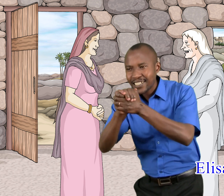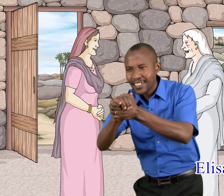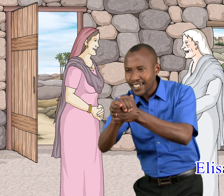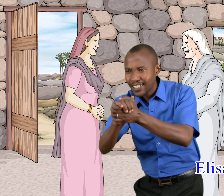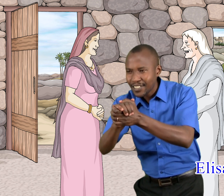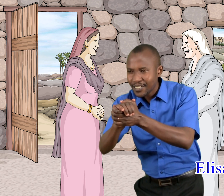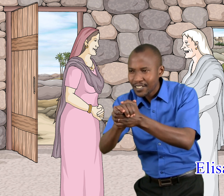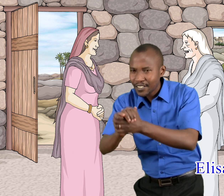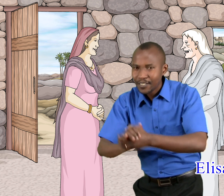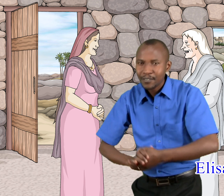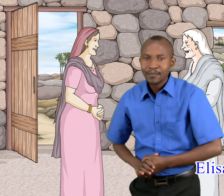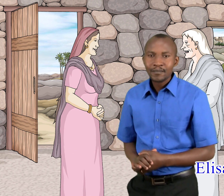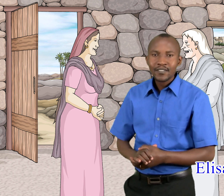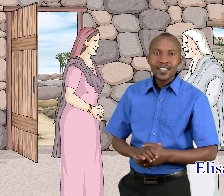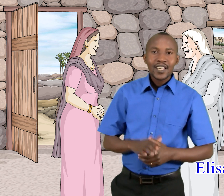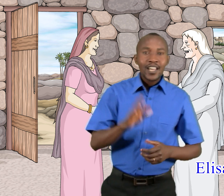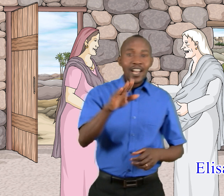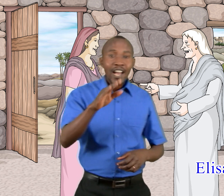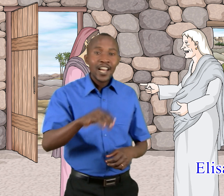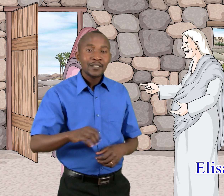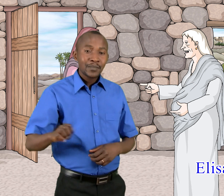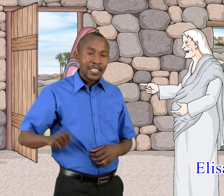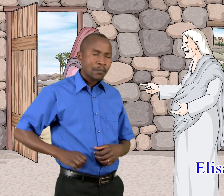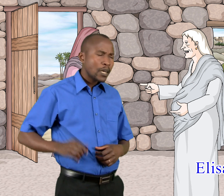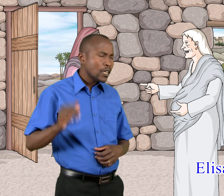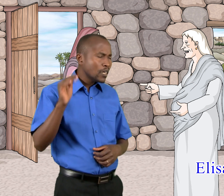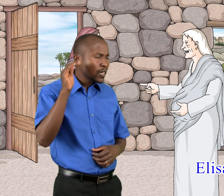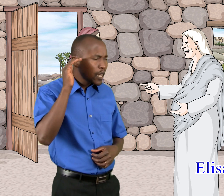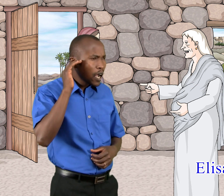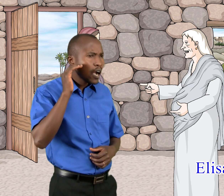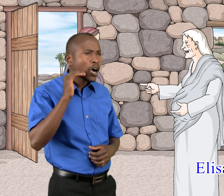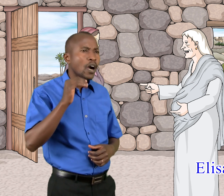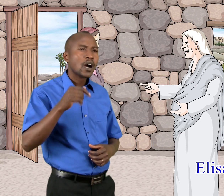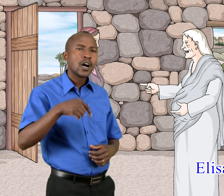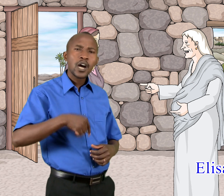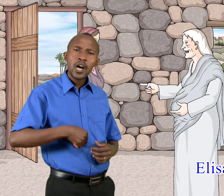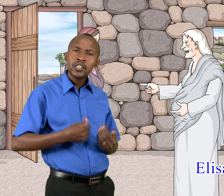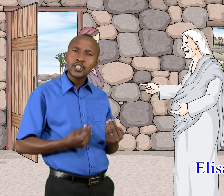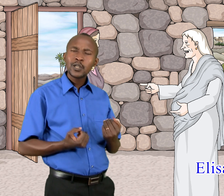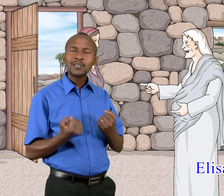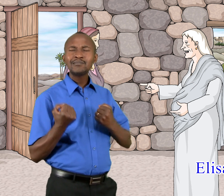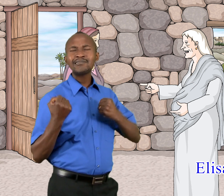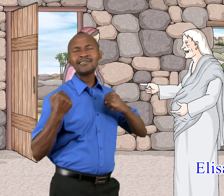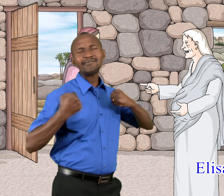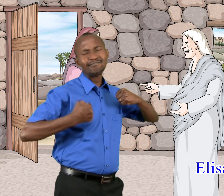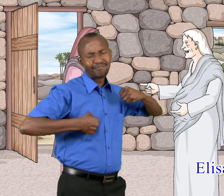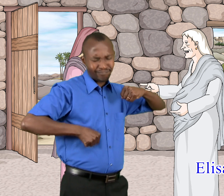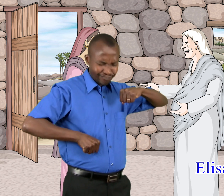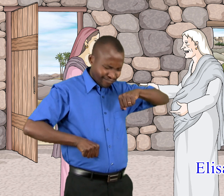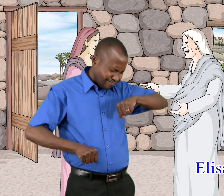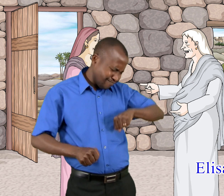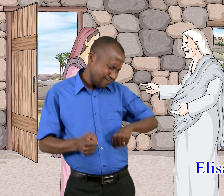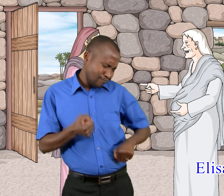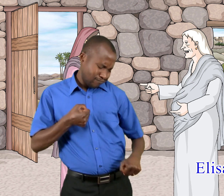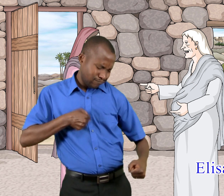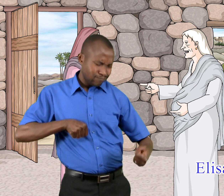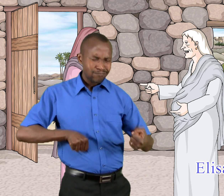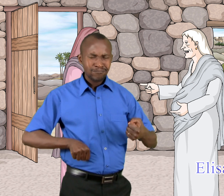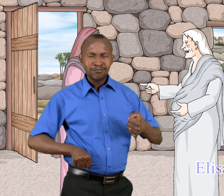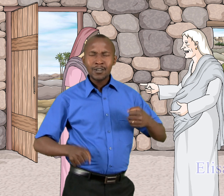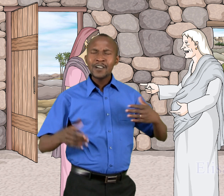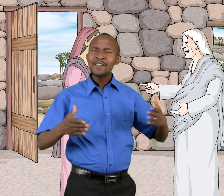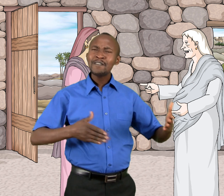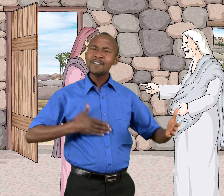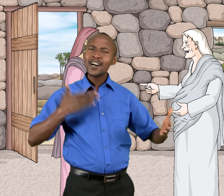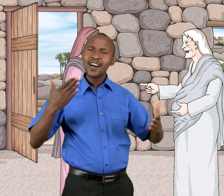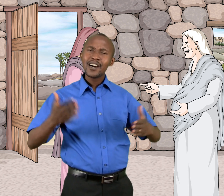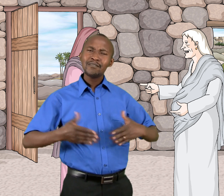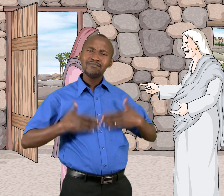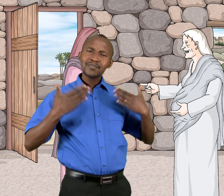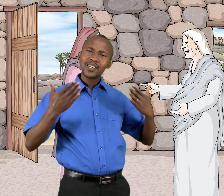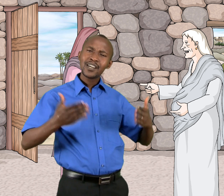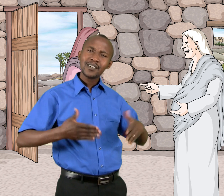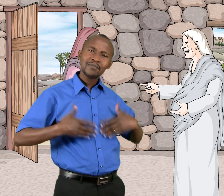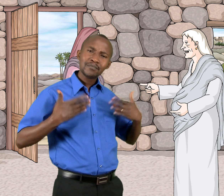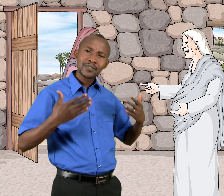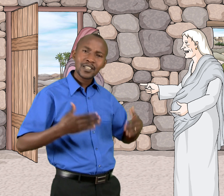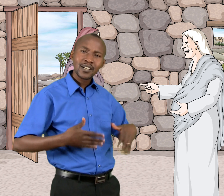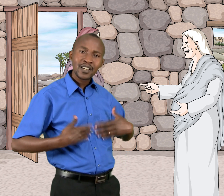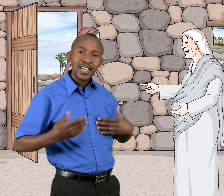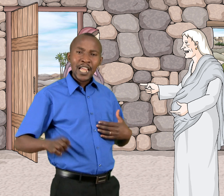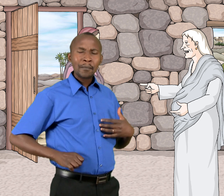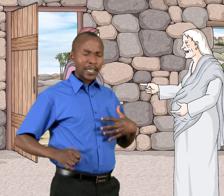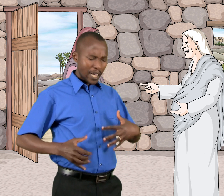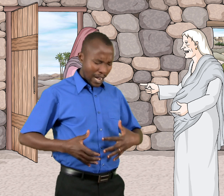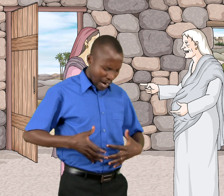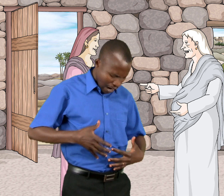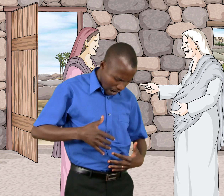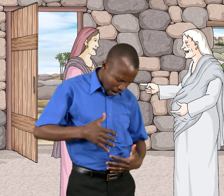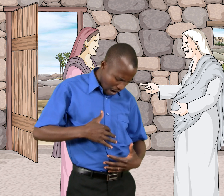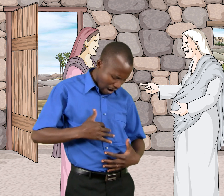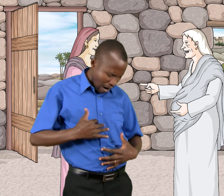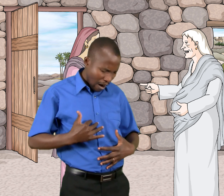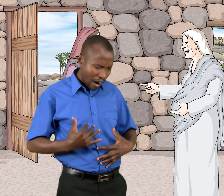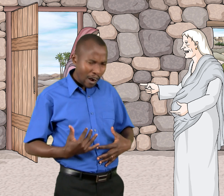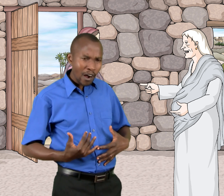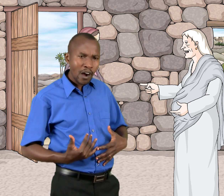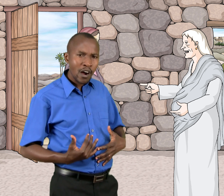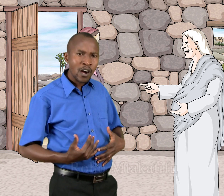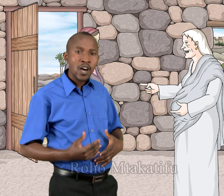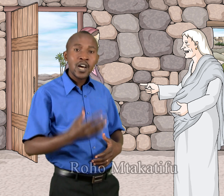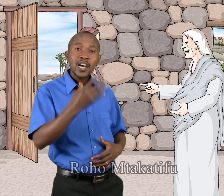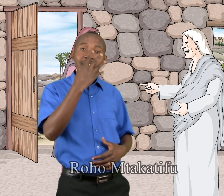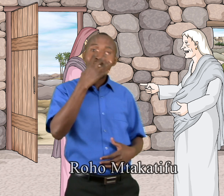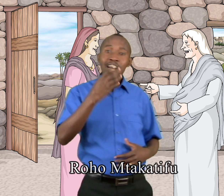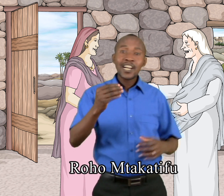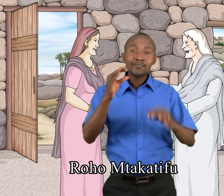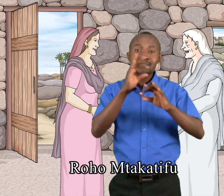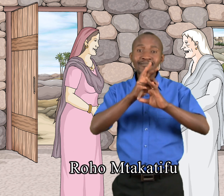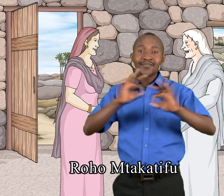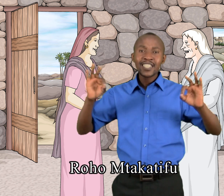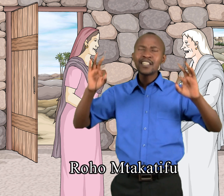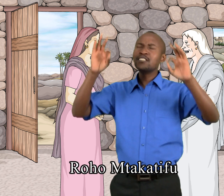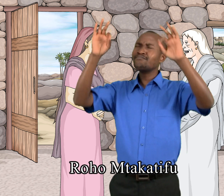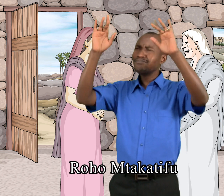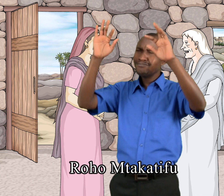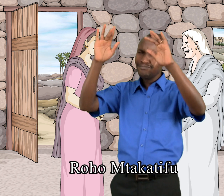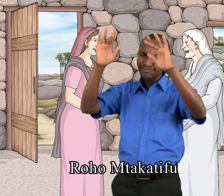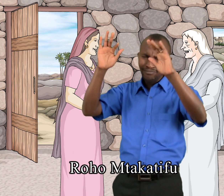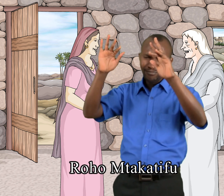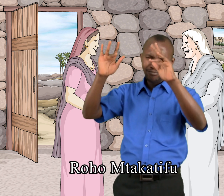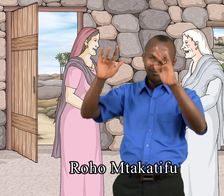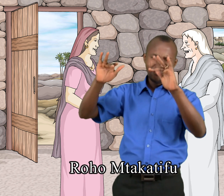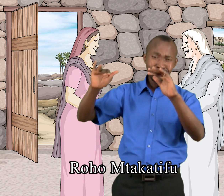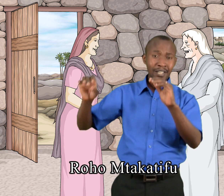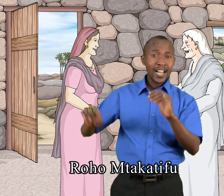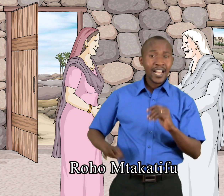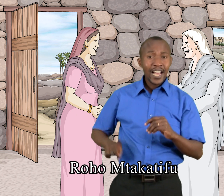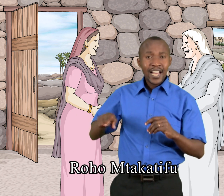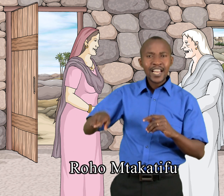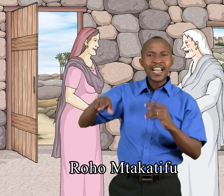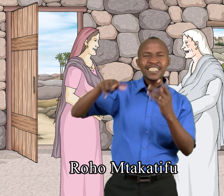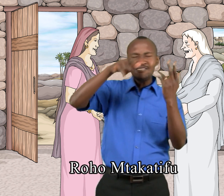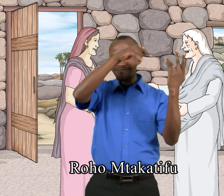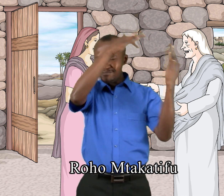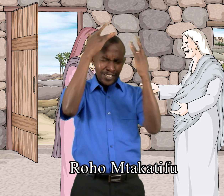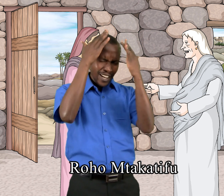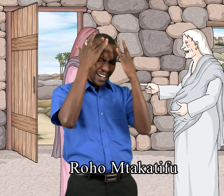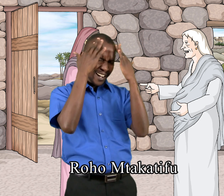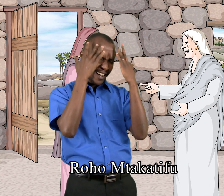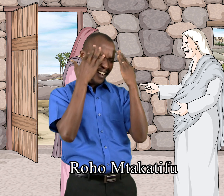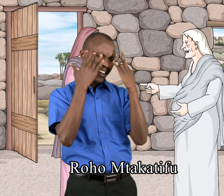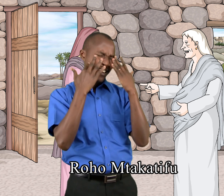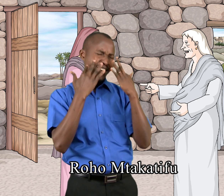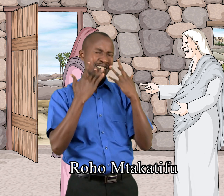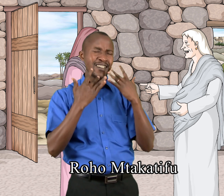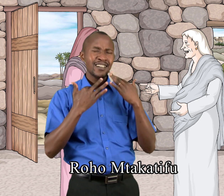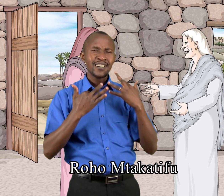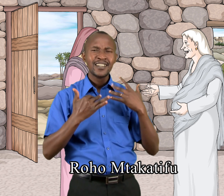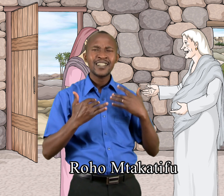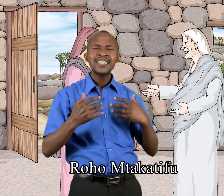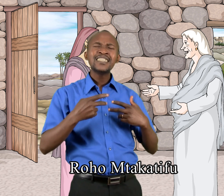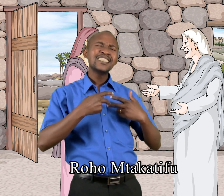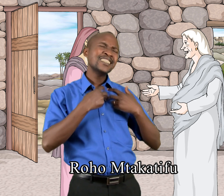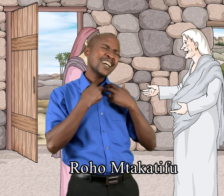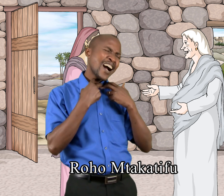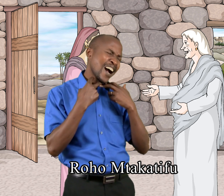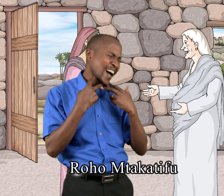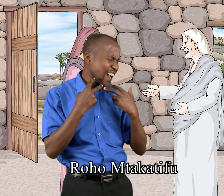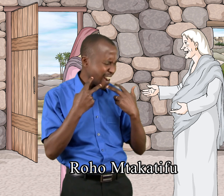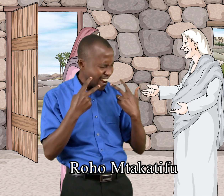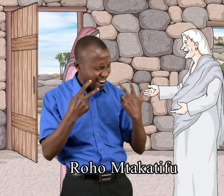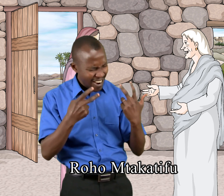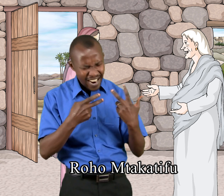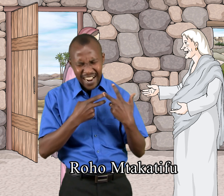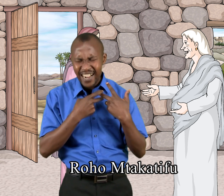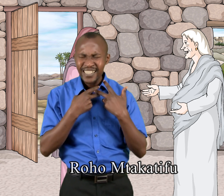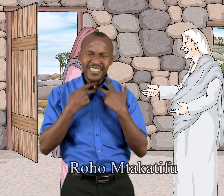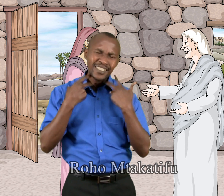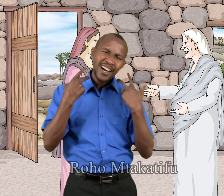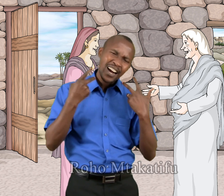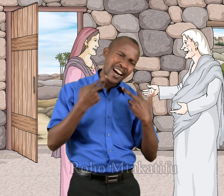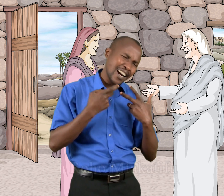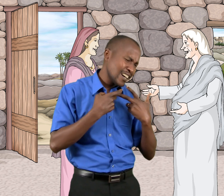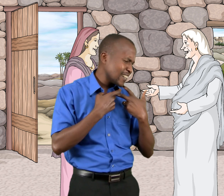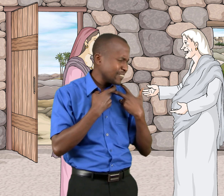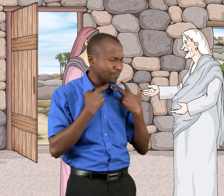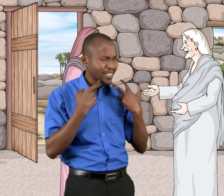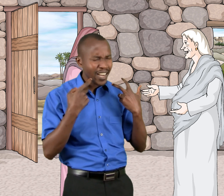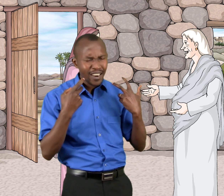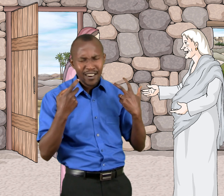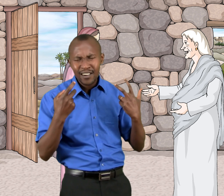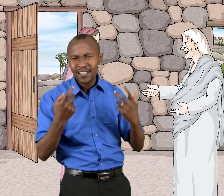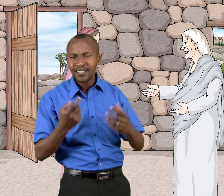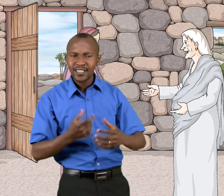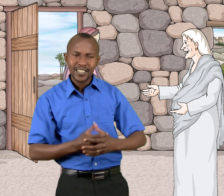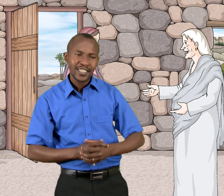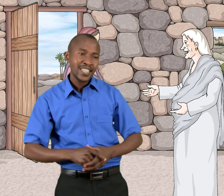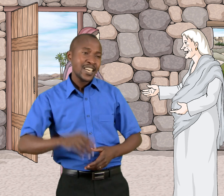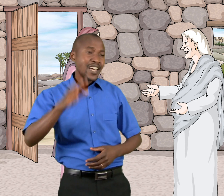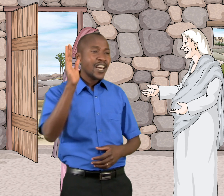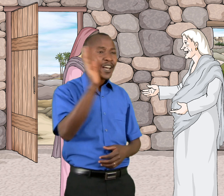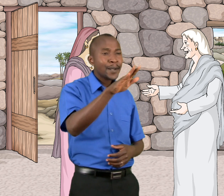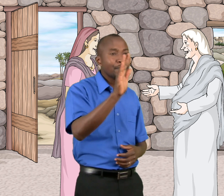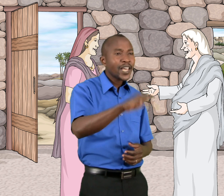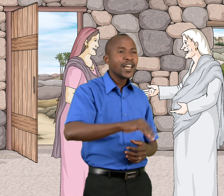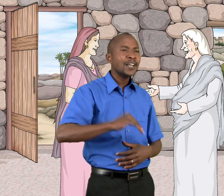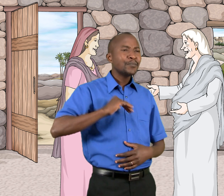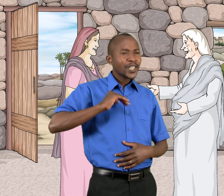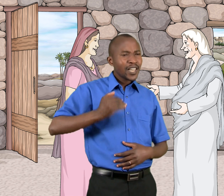When Elizabeth heard Mary’s greeting, the baby leaped in her womb, and Elizabeth was filled with the Holy Spirit.